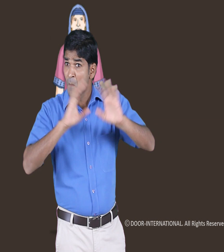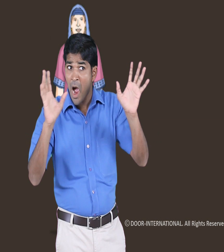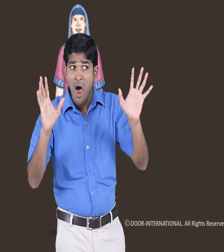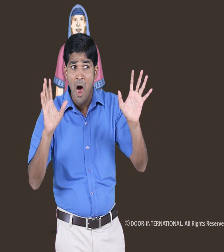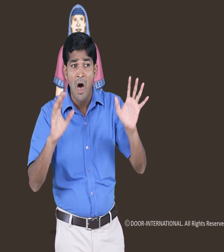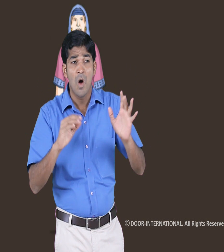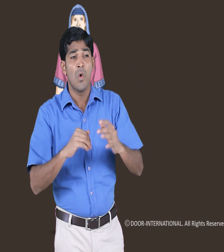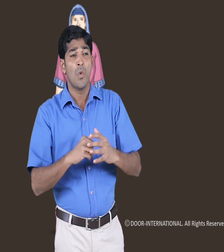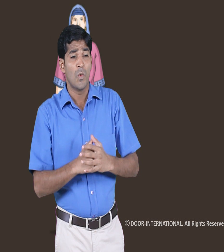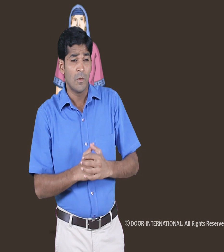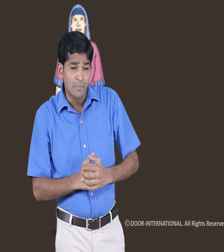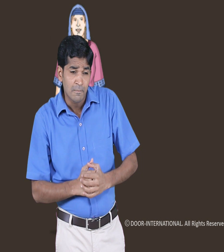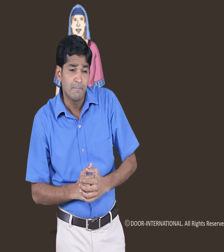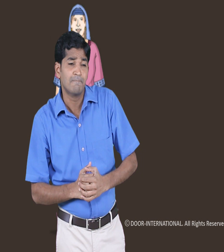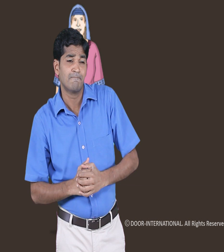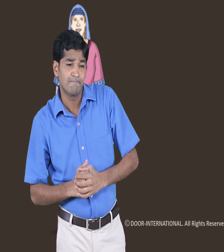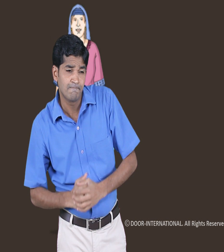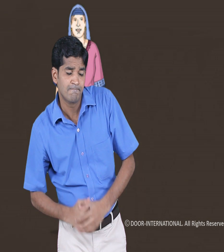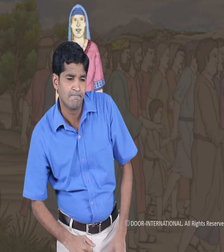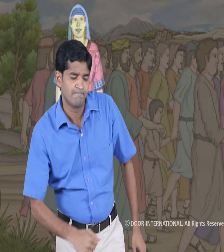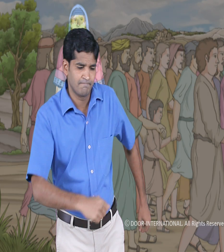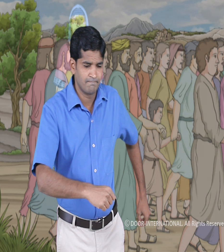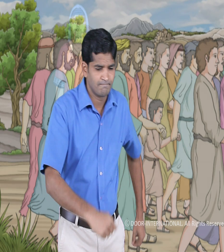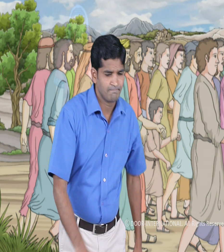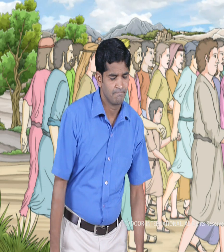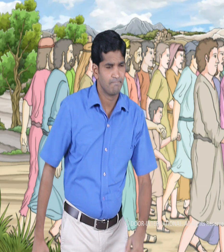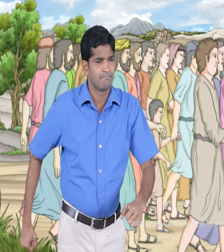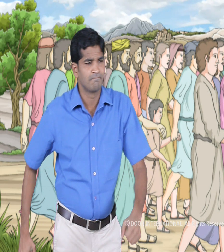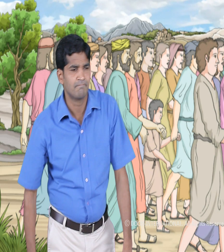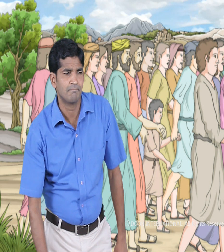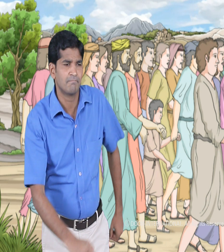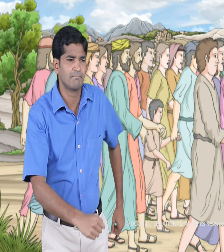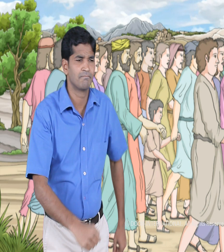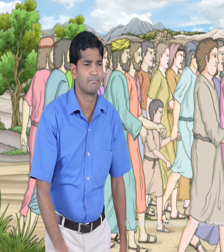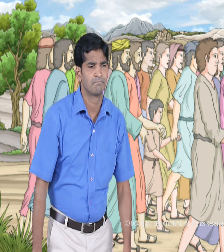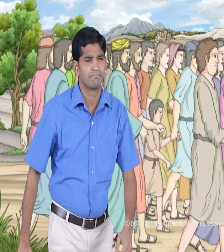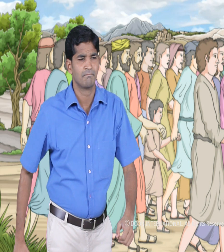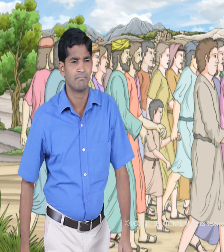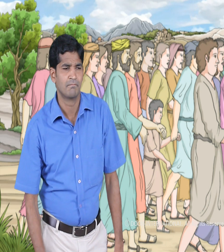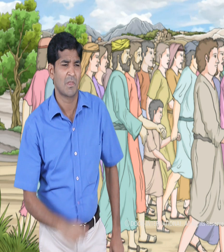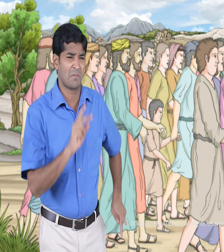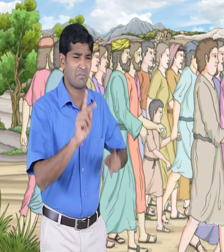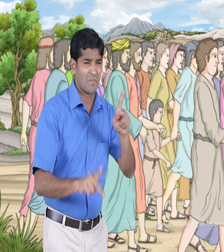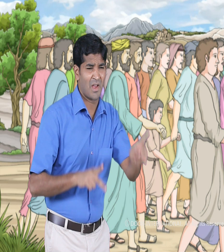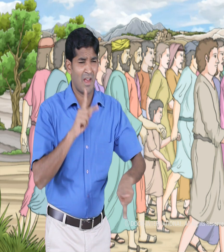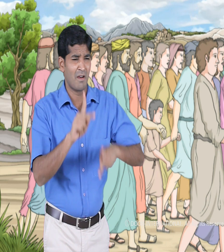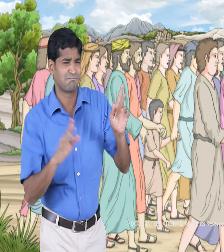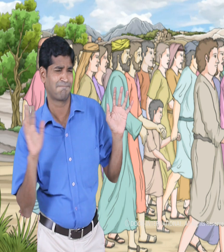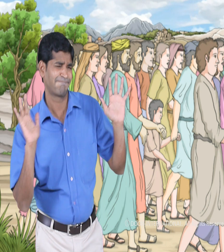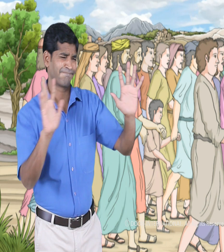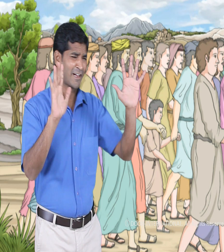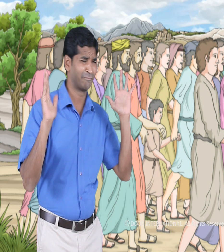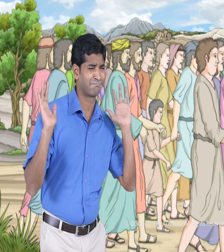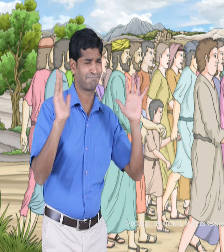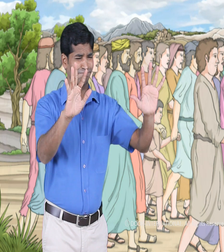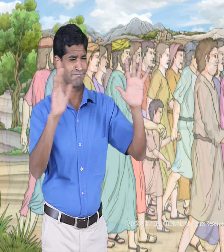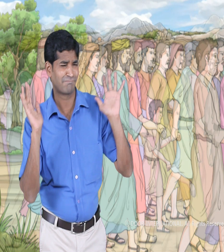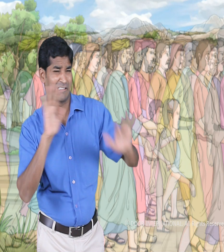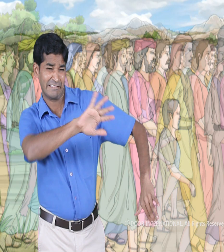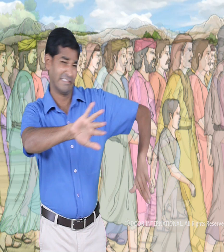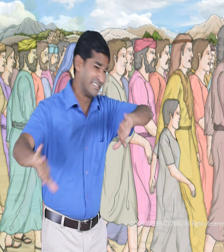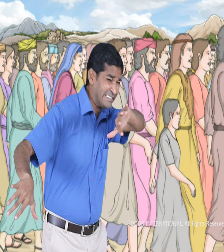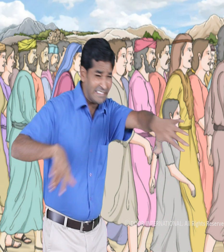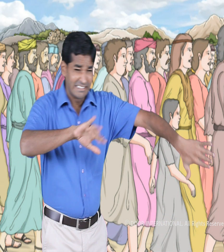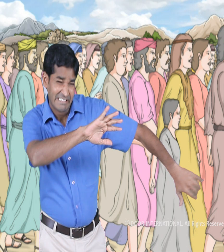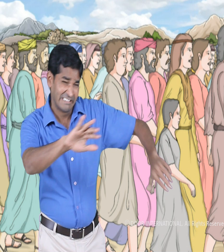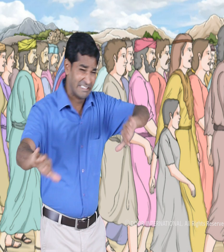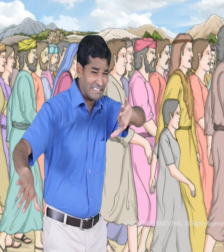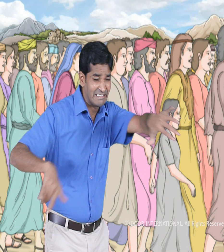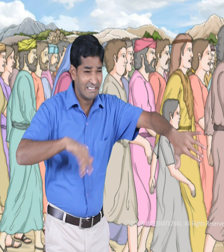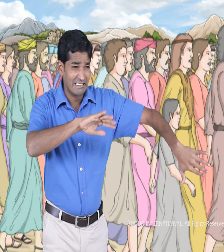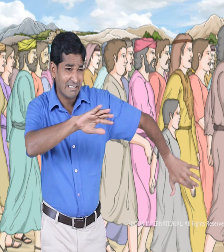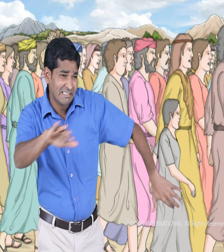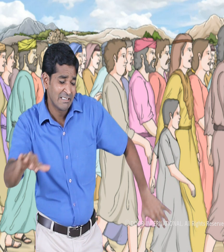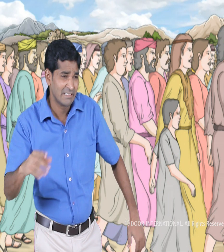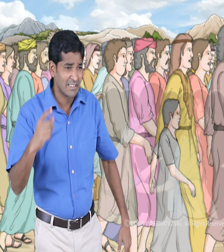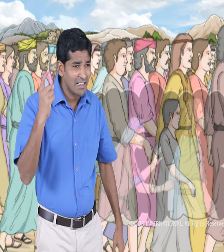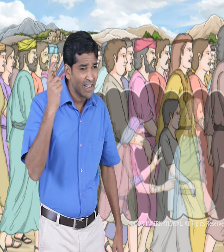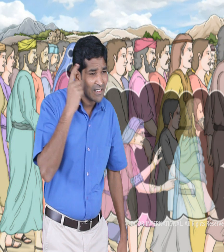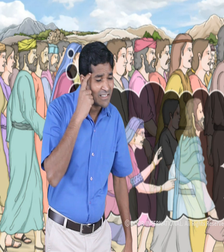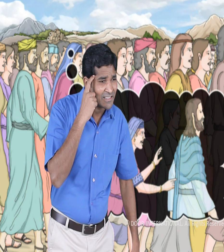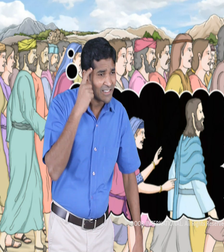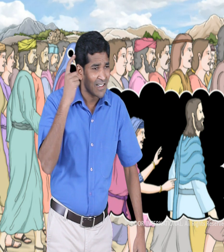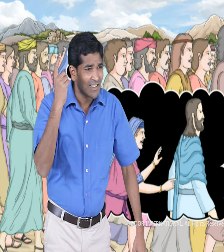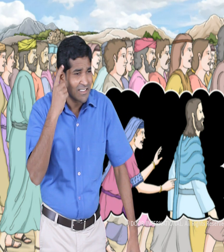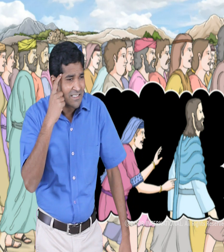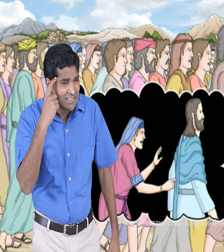When the woman heard about Jesus, she came up through the crowd behind Him and touched His cloak.